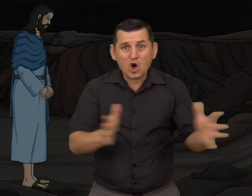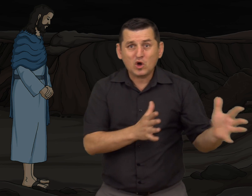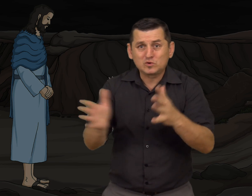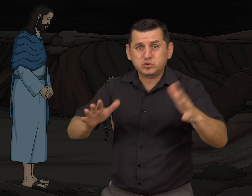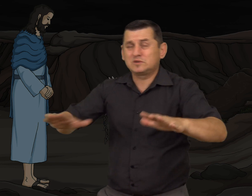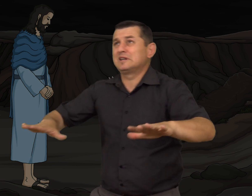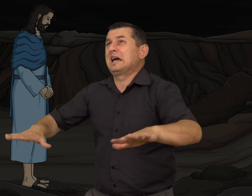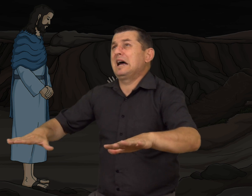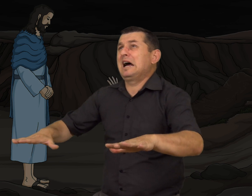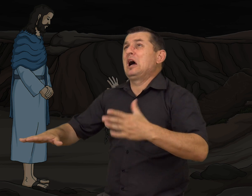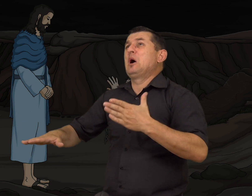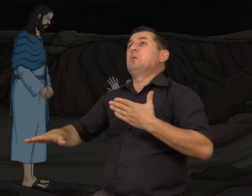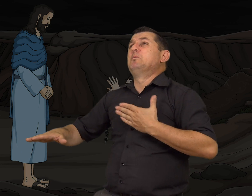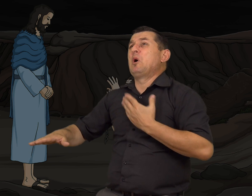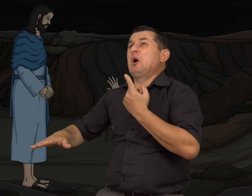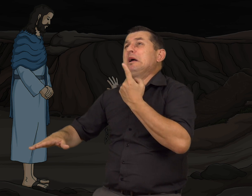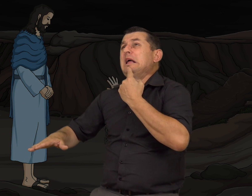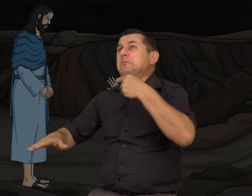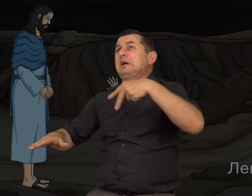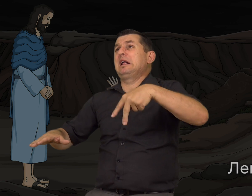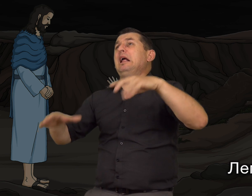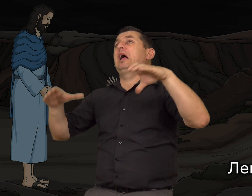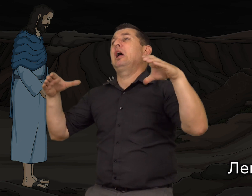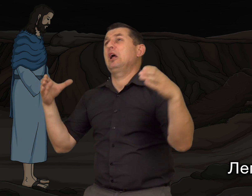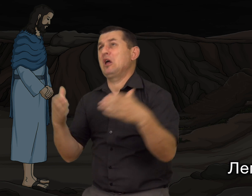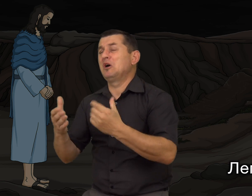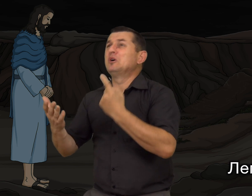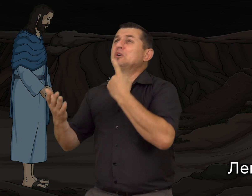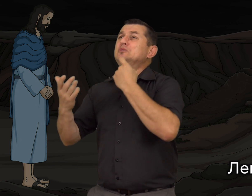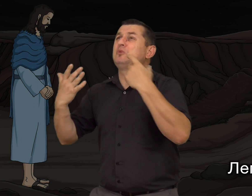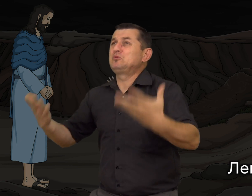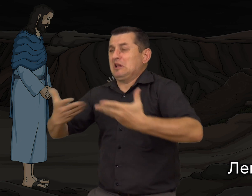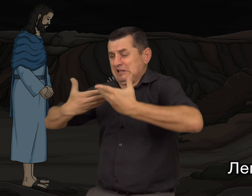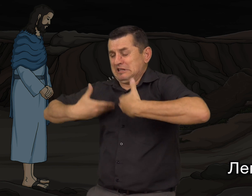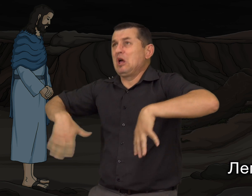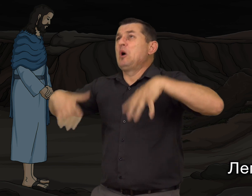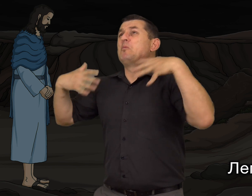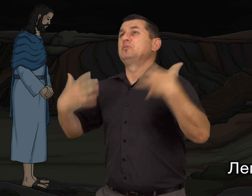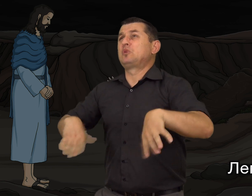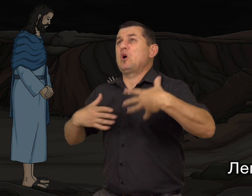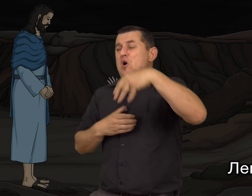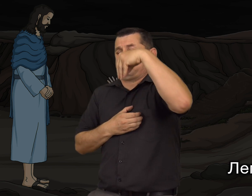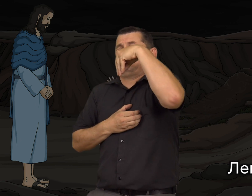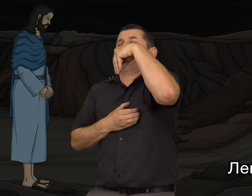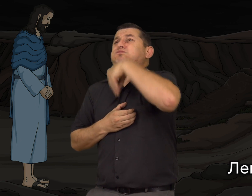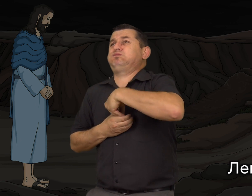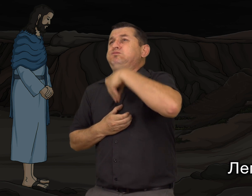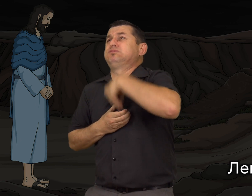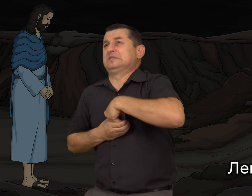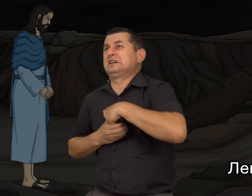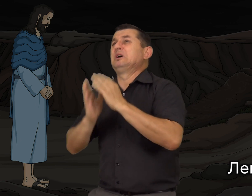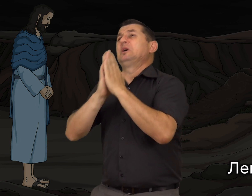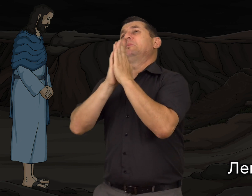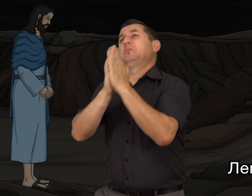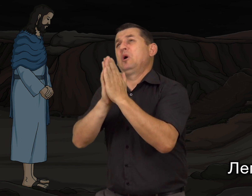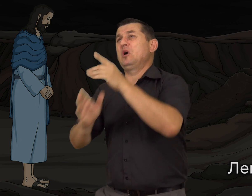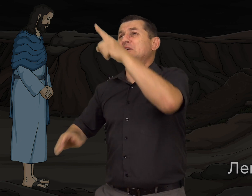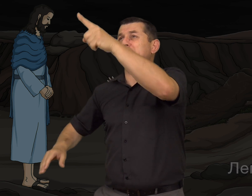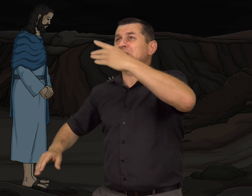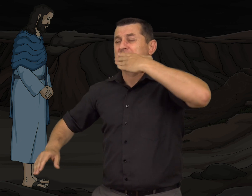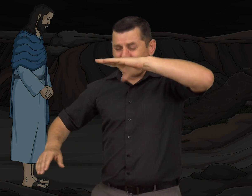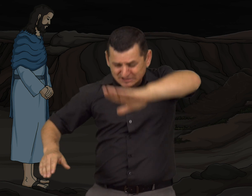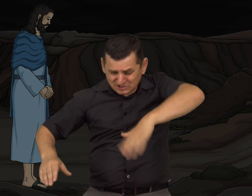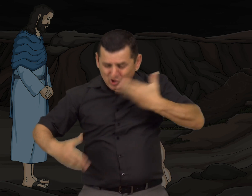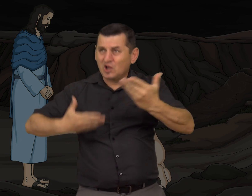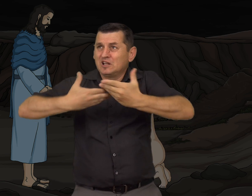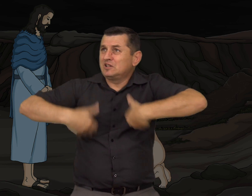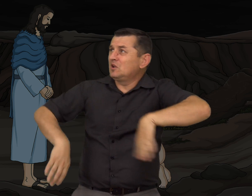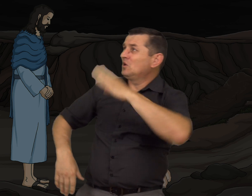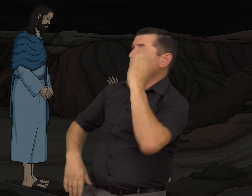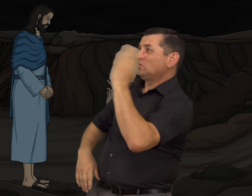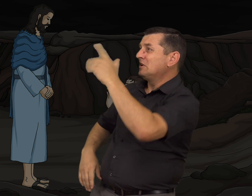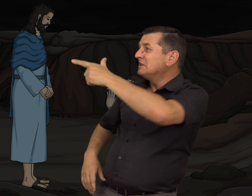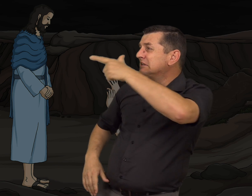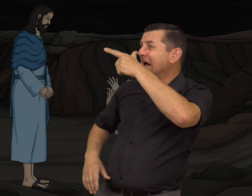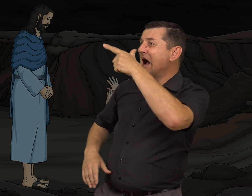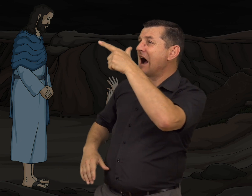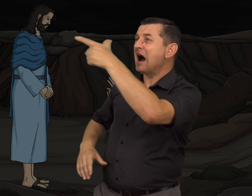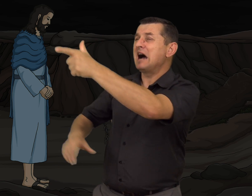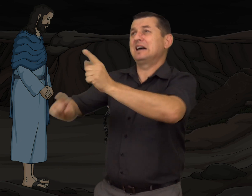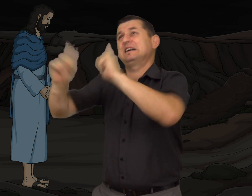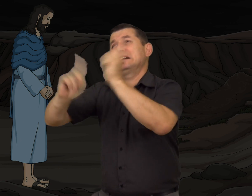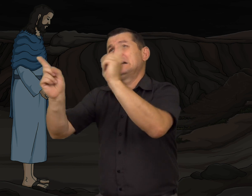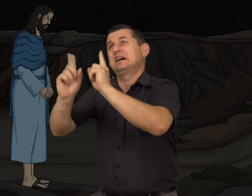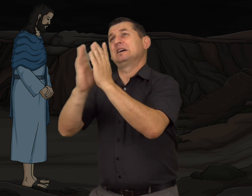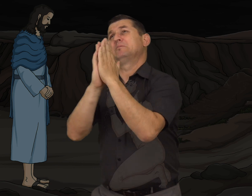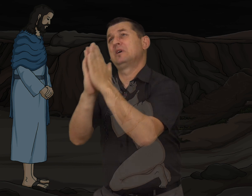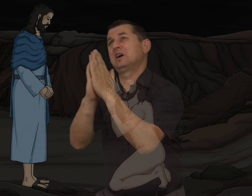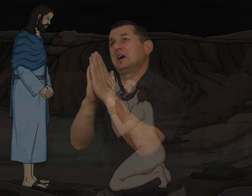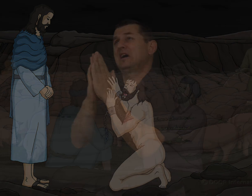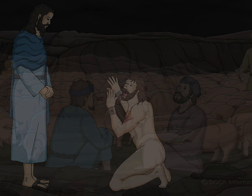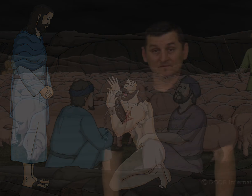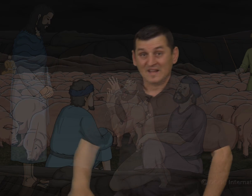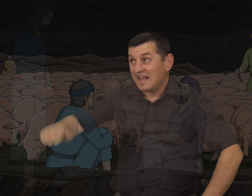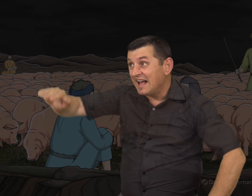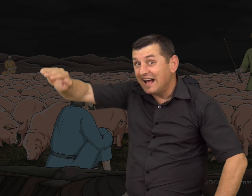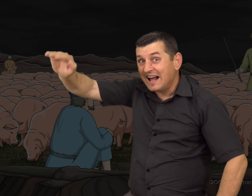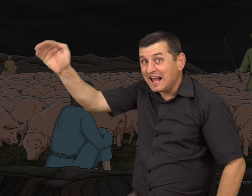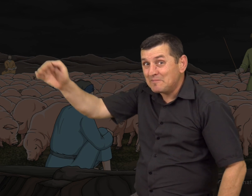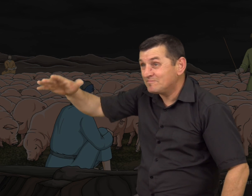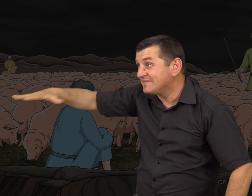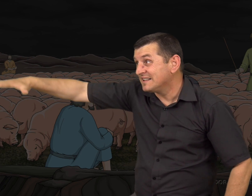“My name is Legion,” he replied, “for we are many.” And he begged Jesus repeatedly not to send them out of that region.